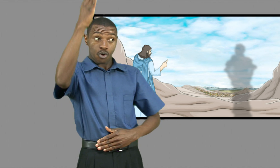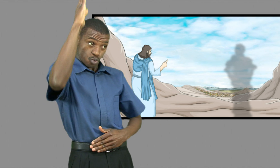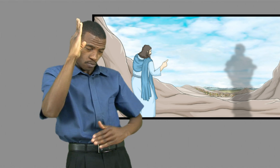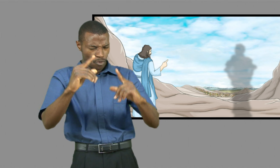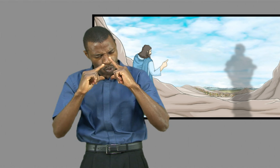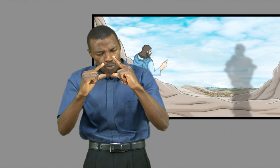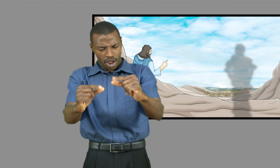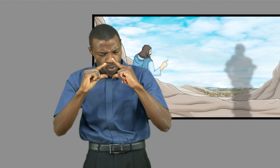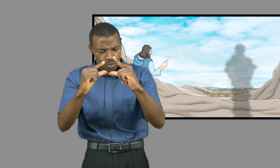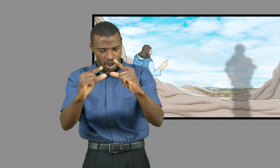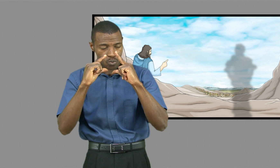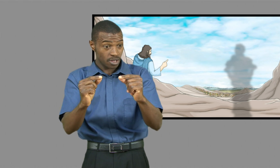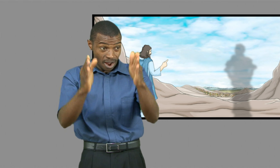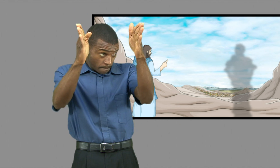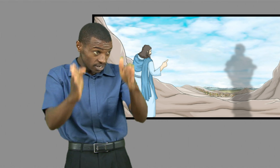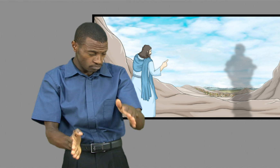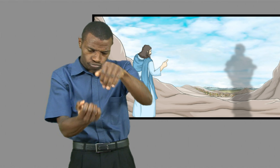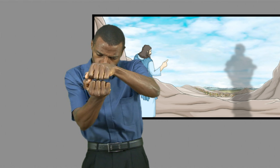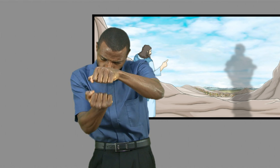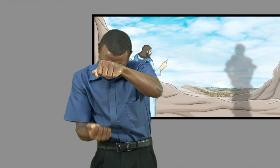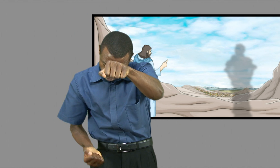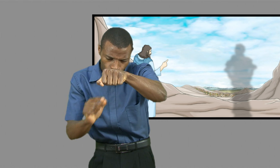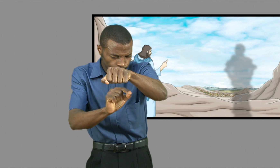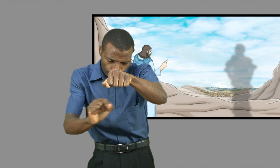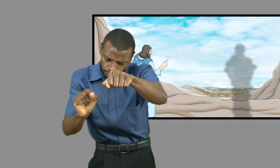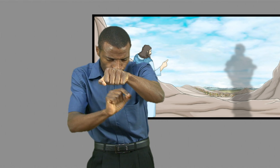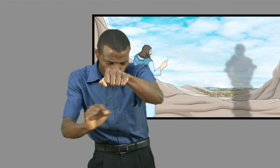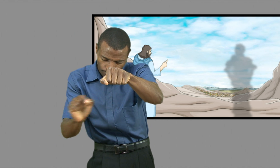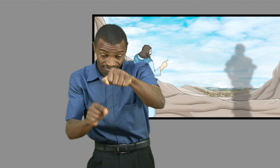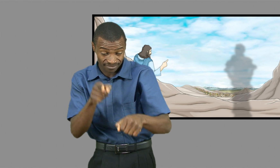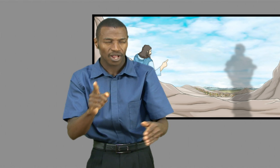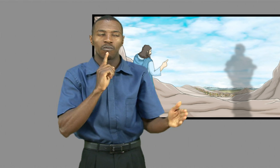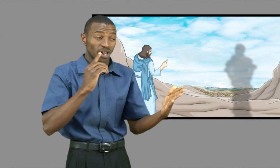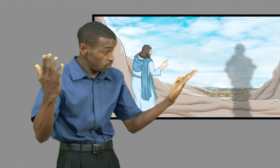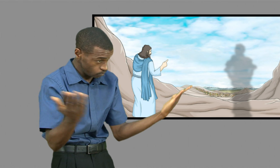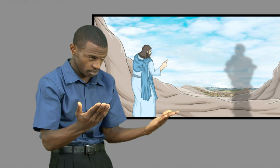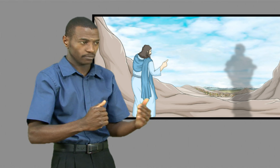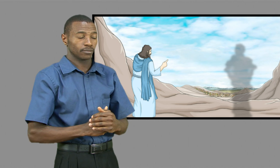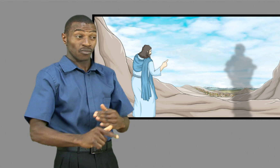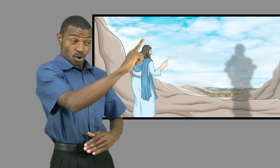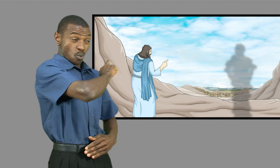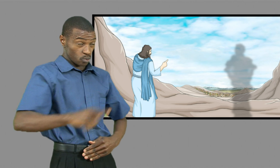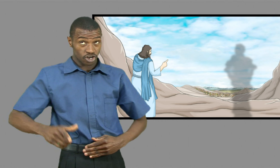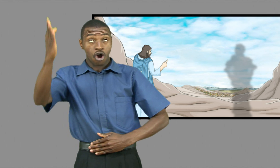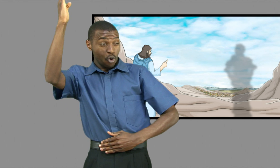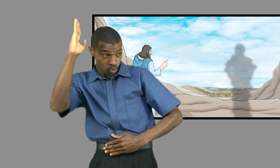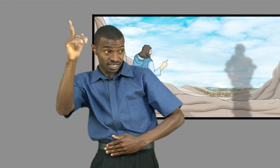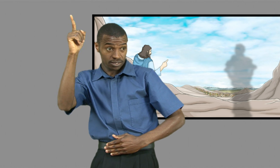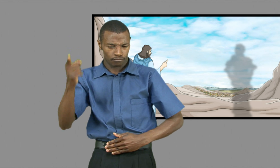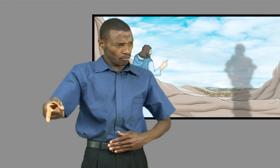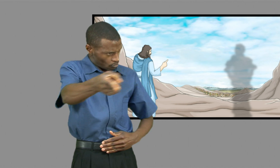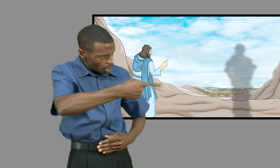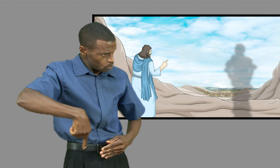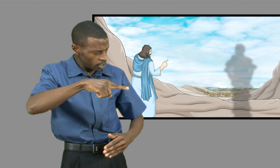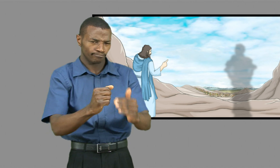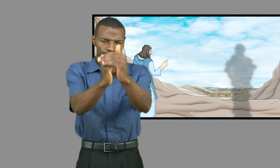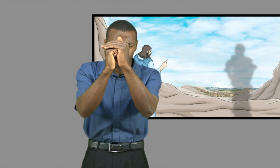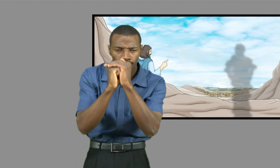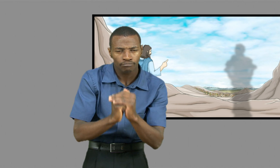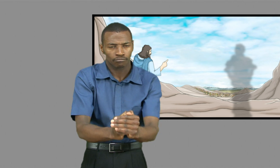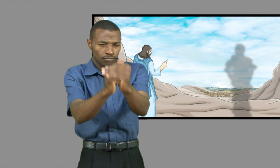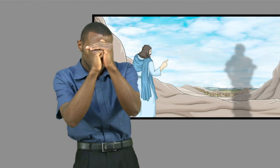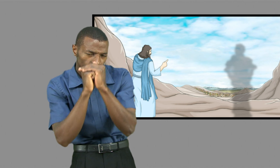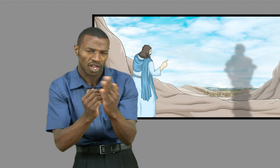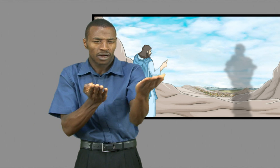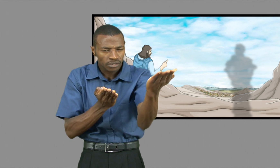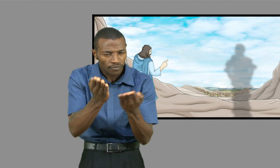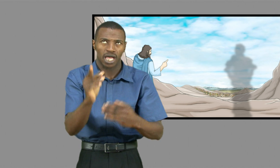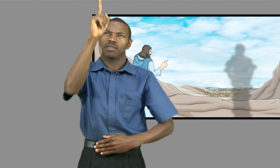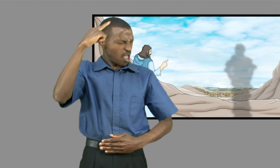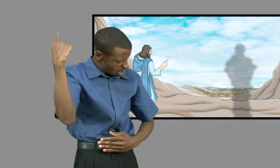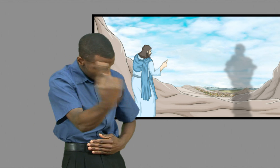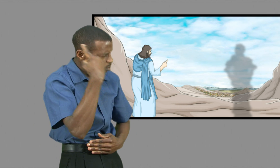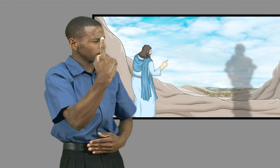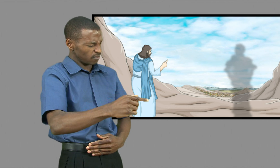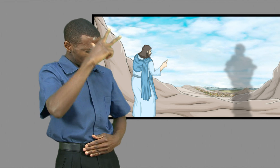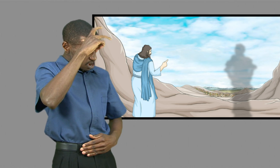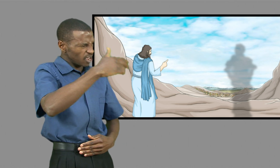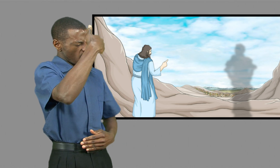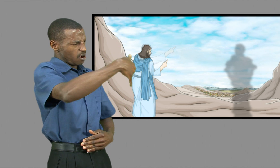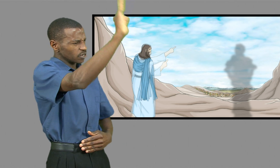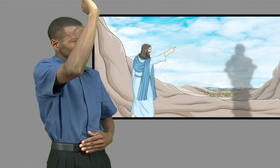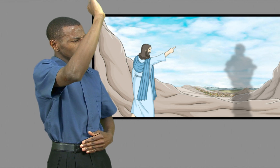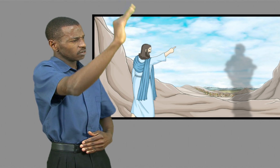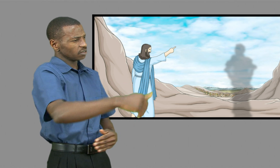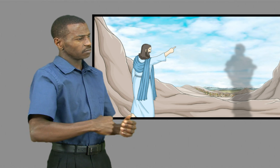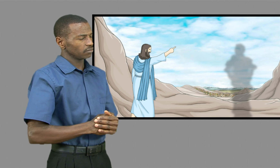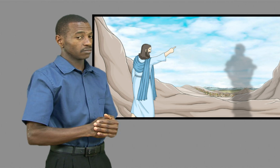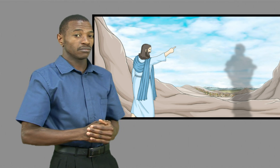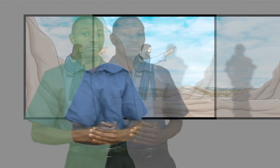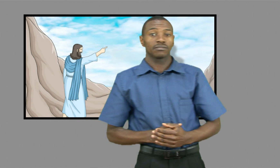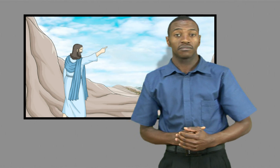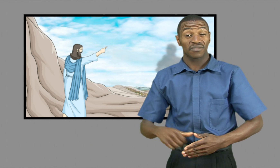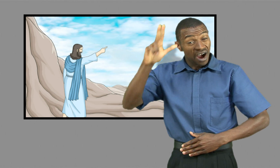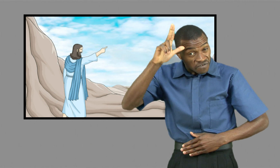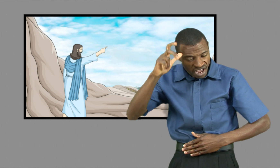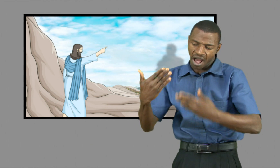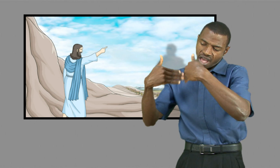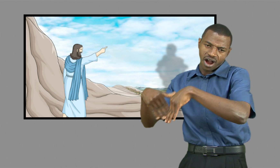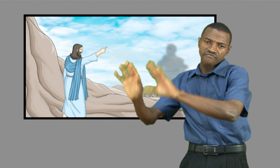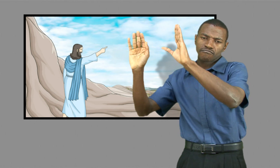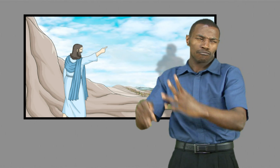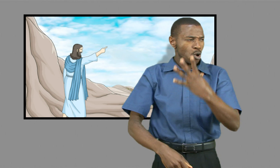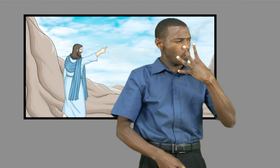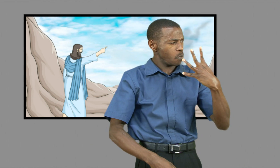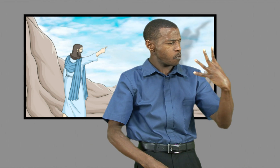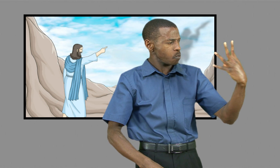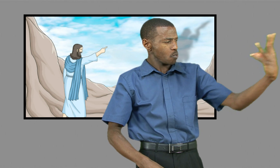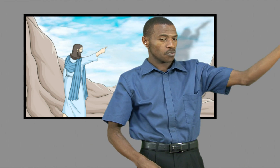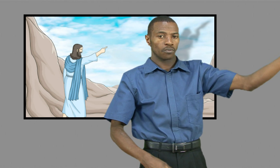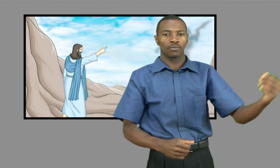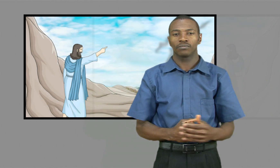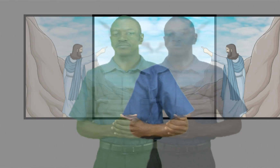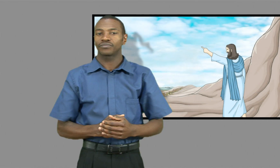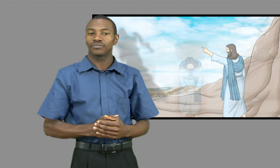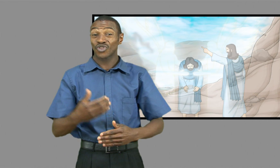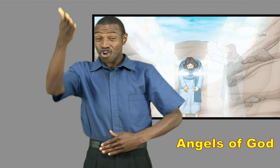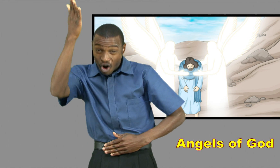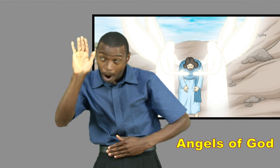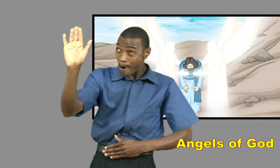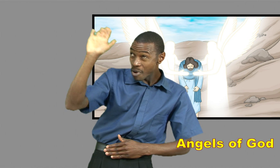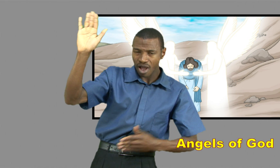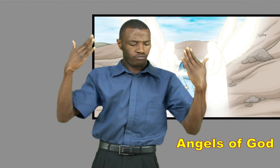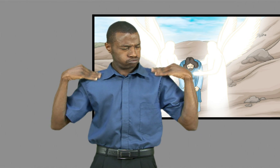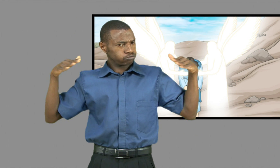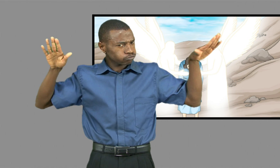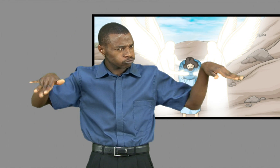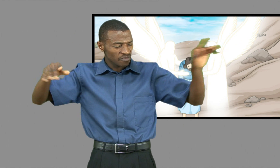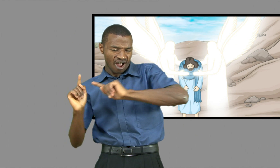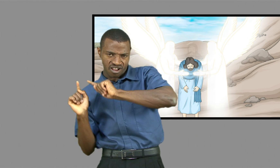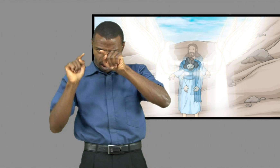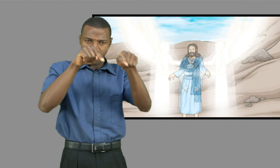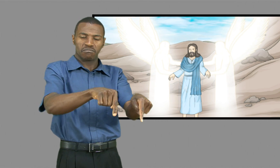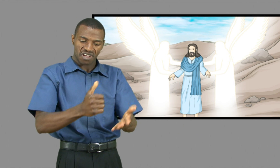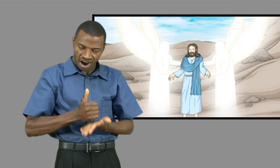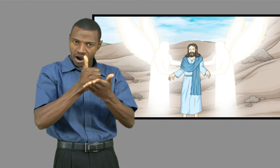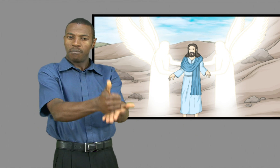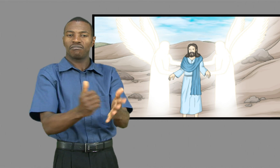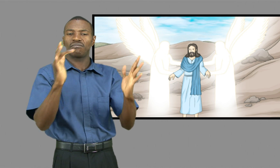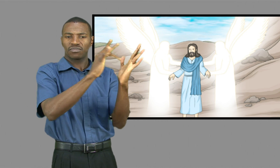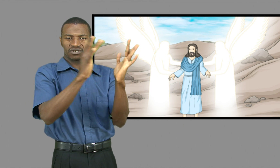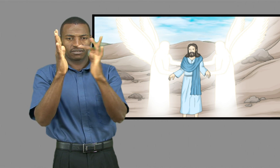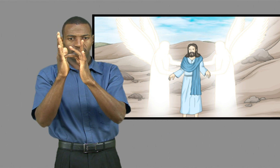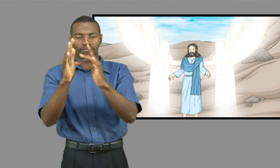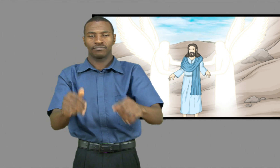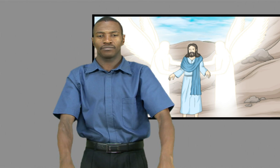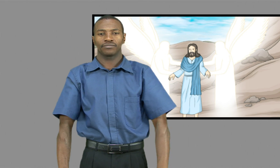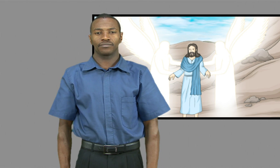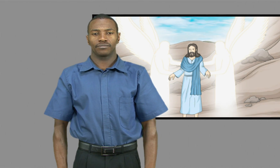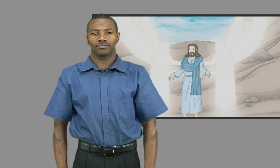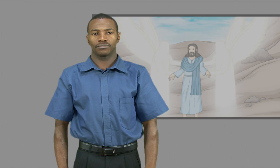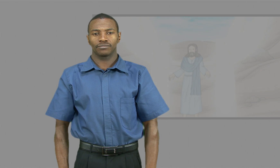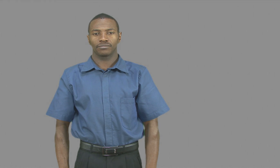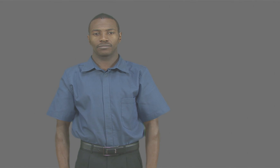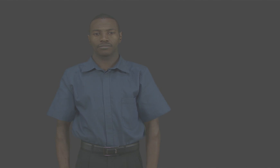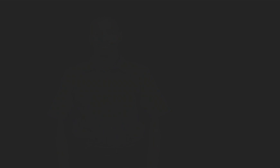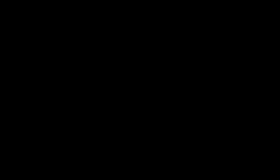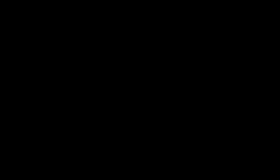“For it is written: ‘Worship the Lord your God and serve Him only.’” Then the devil left Him, and angels came and ministered to Him.